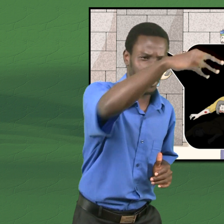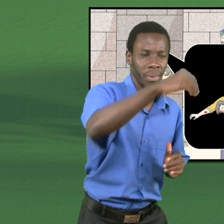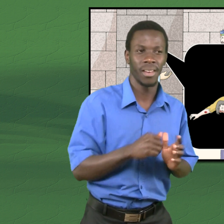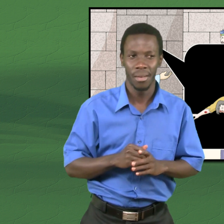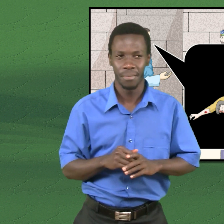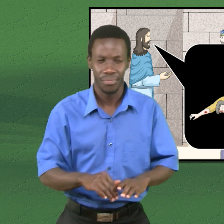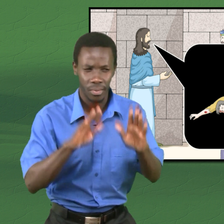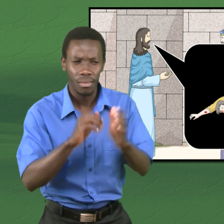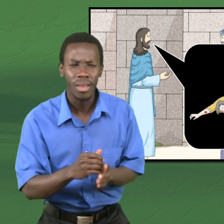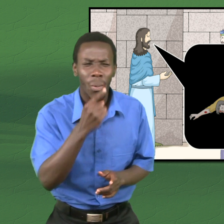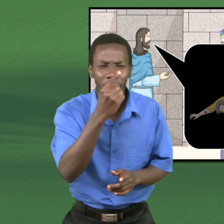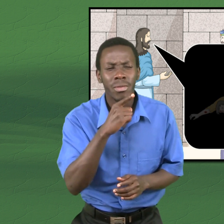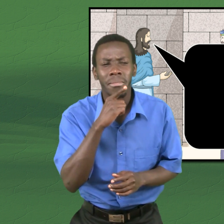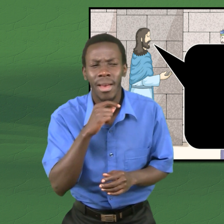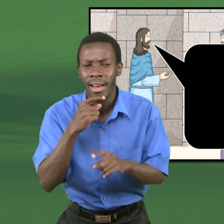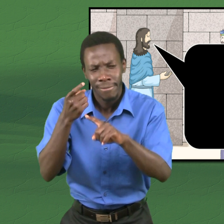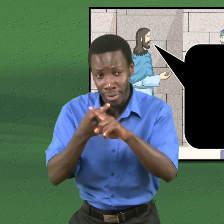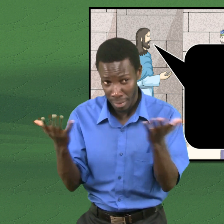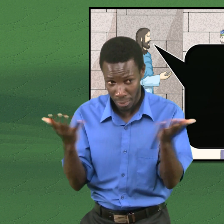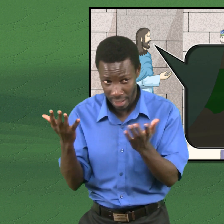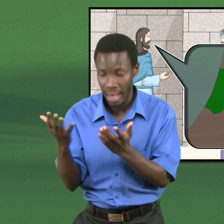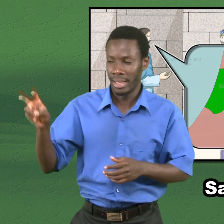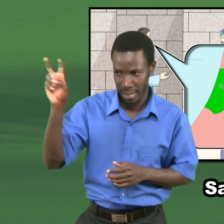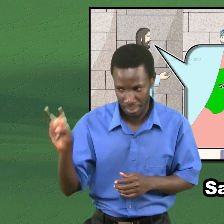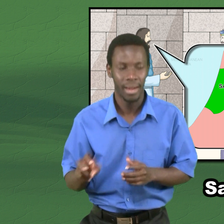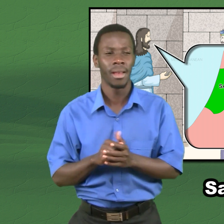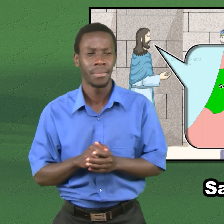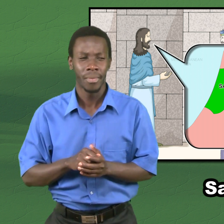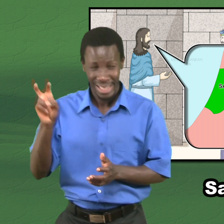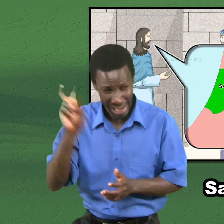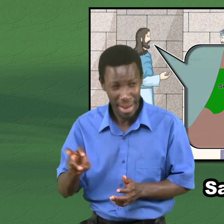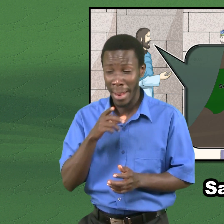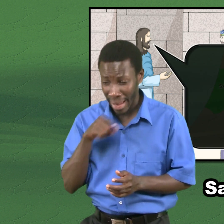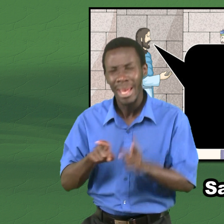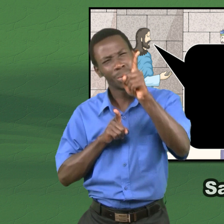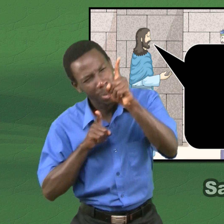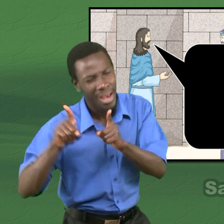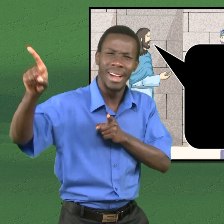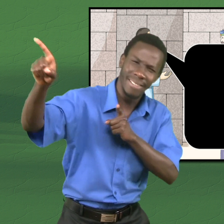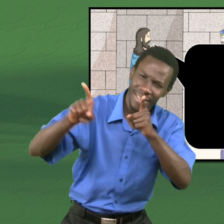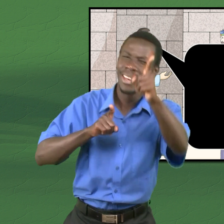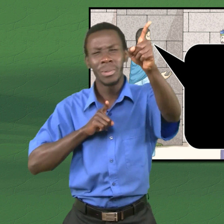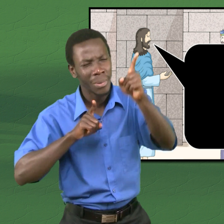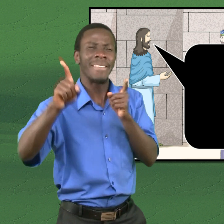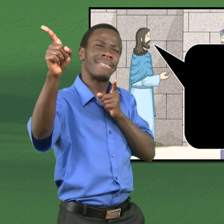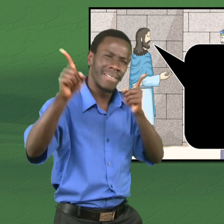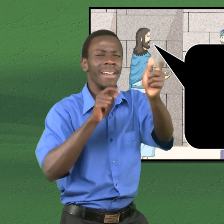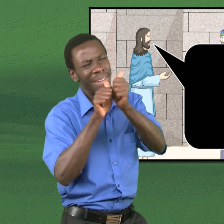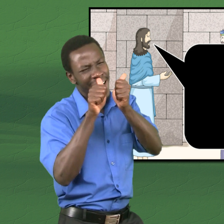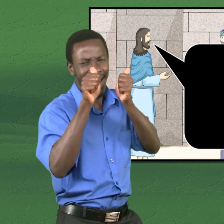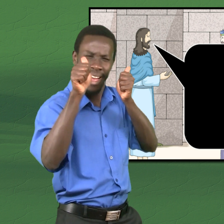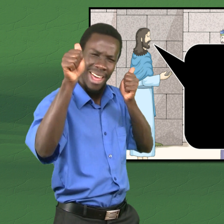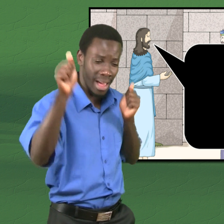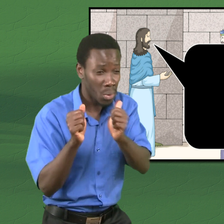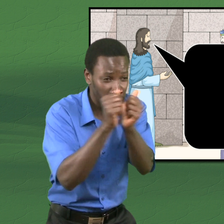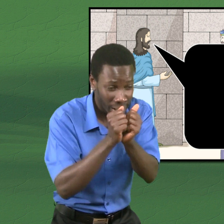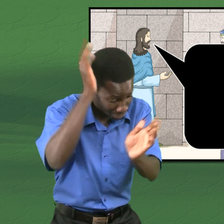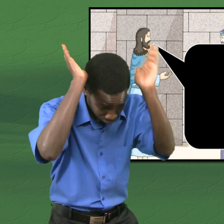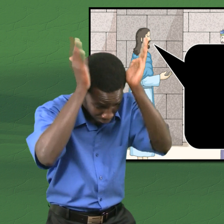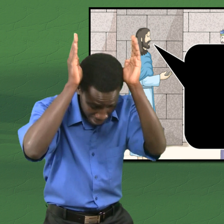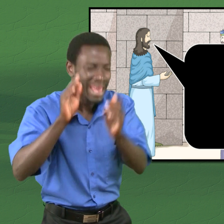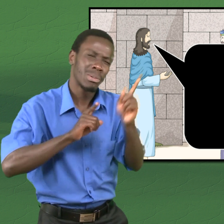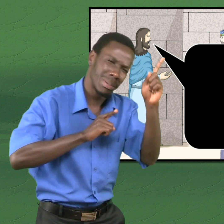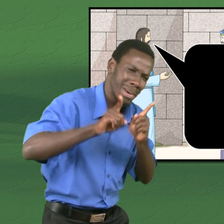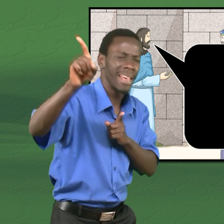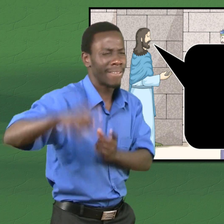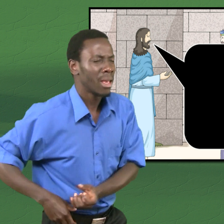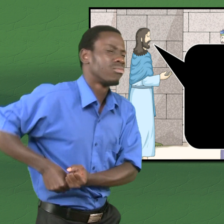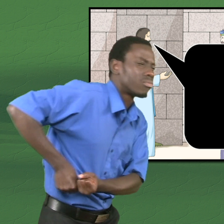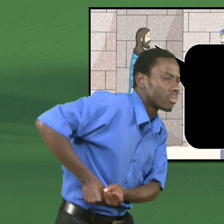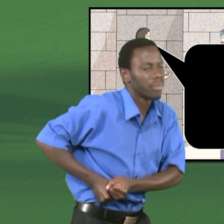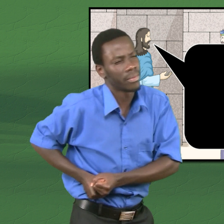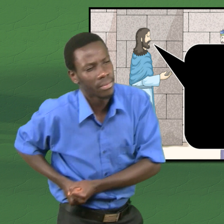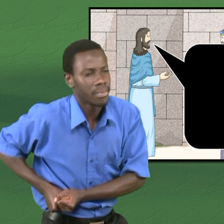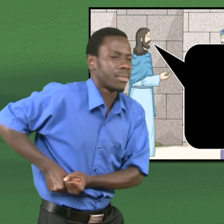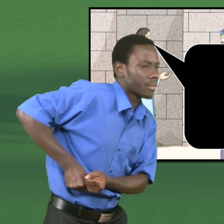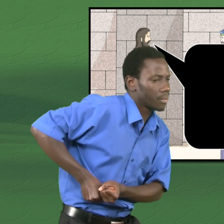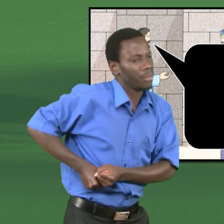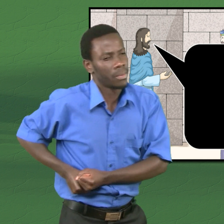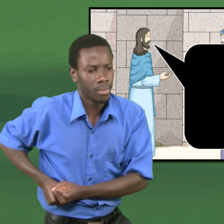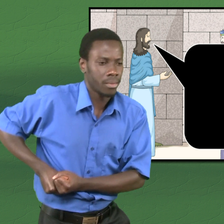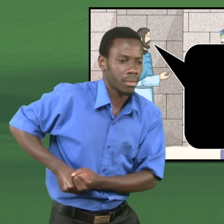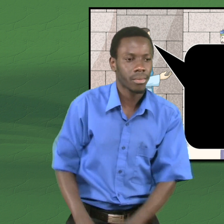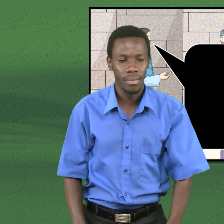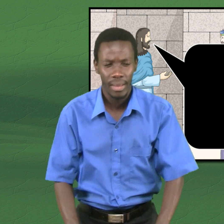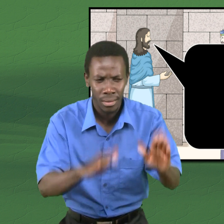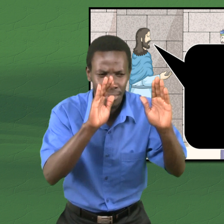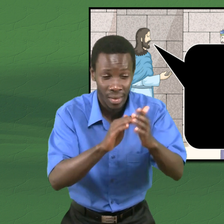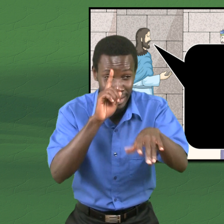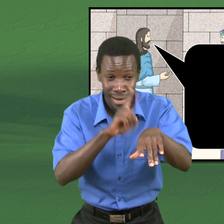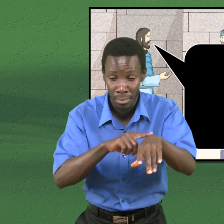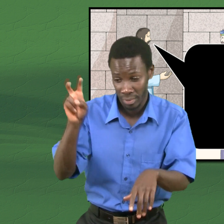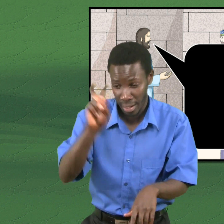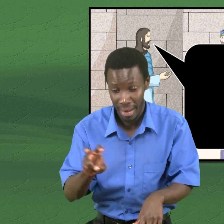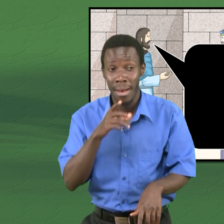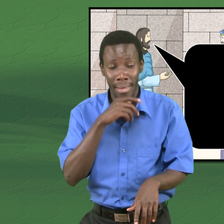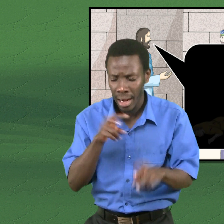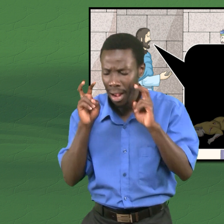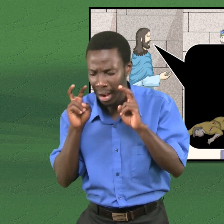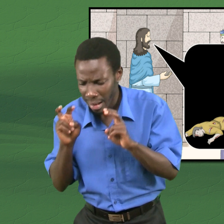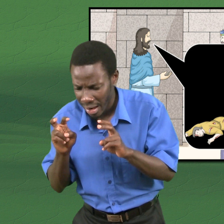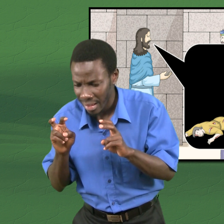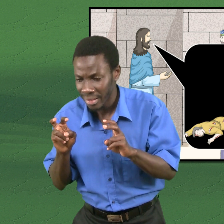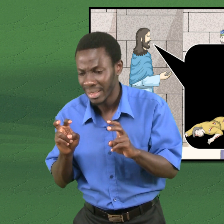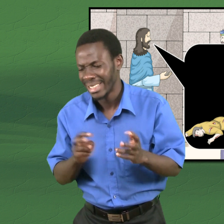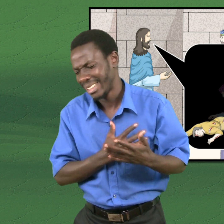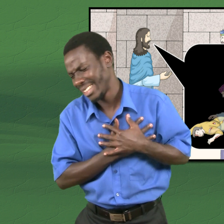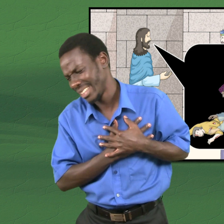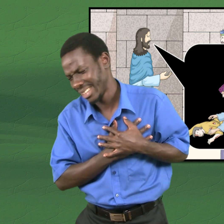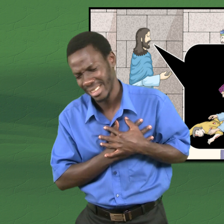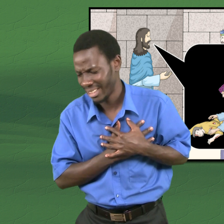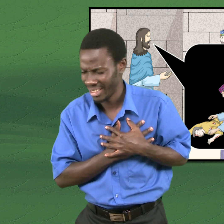But when a Samaritan on a journey came upon him, he looked at him and had compassion.